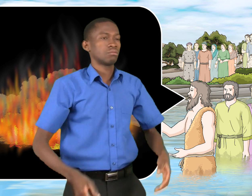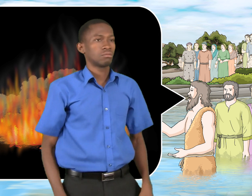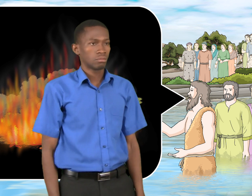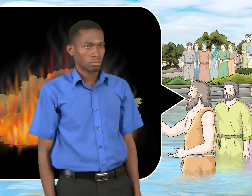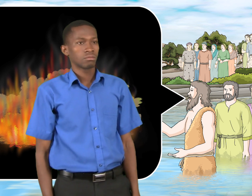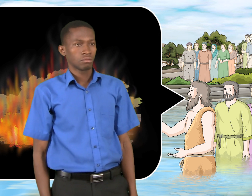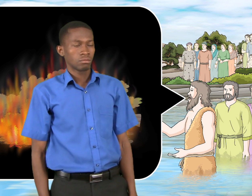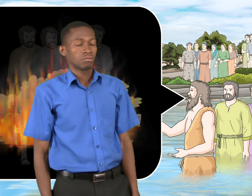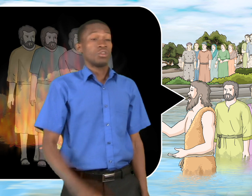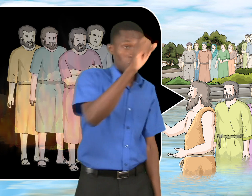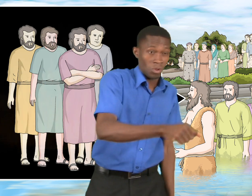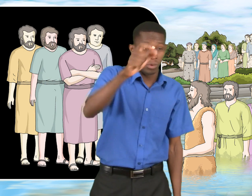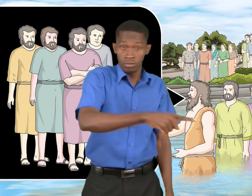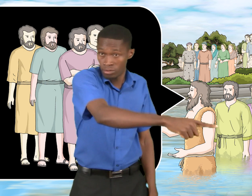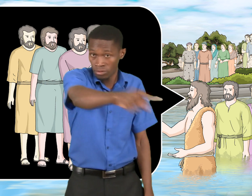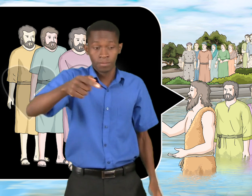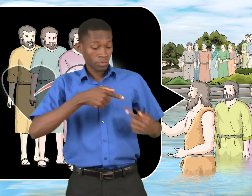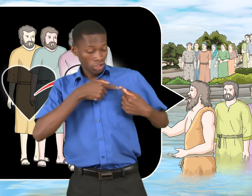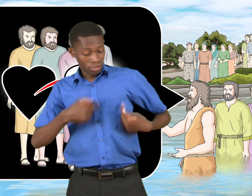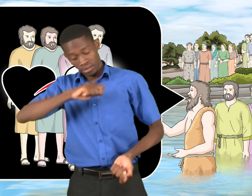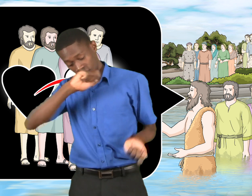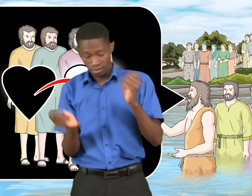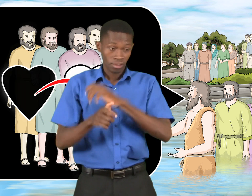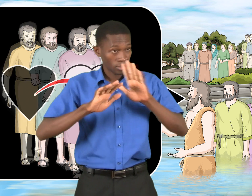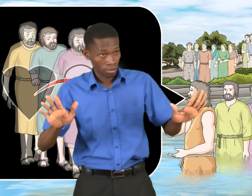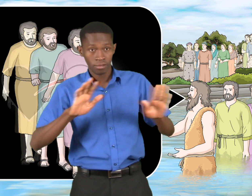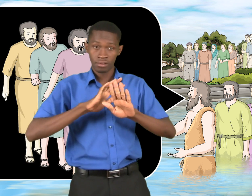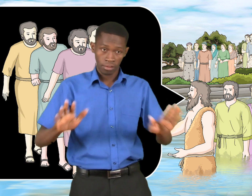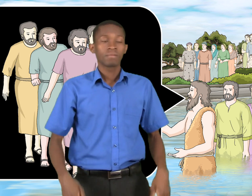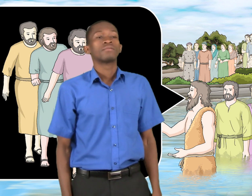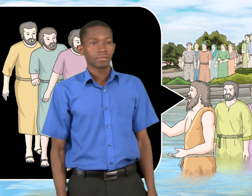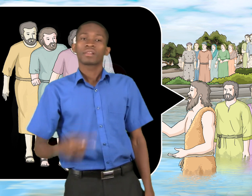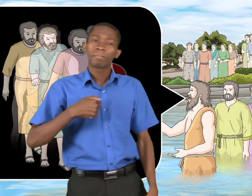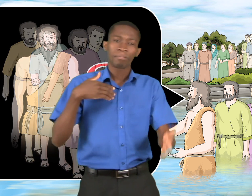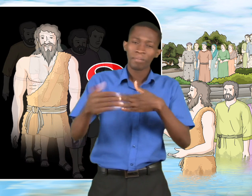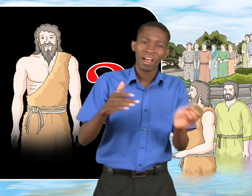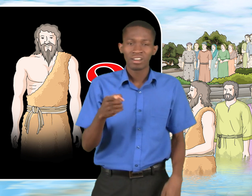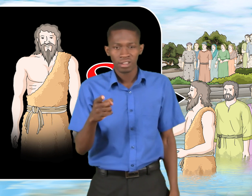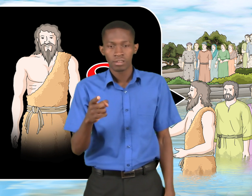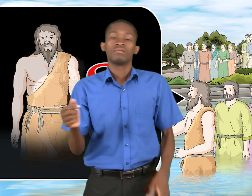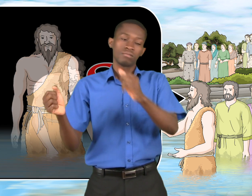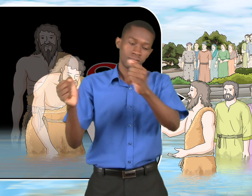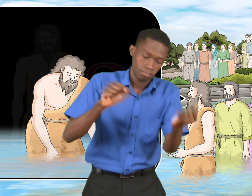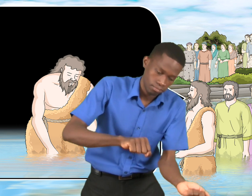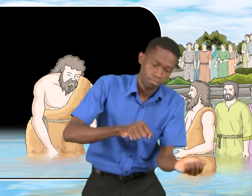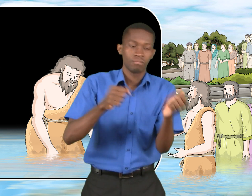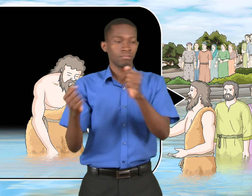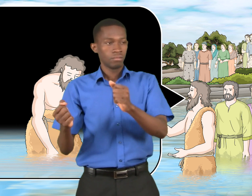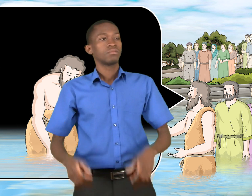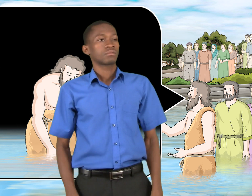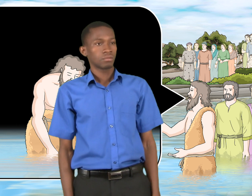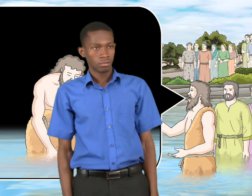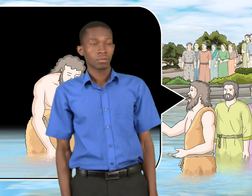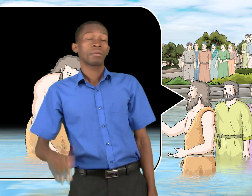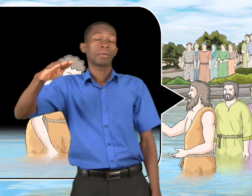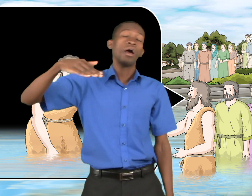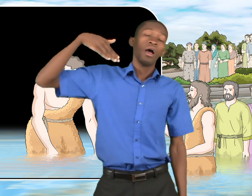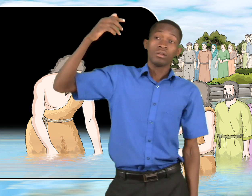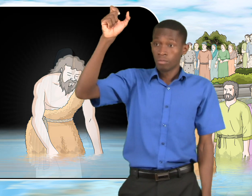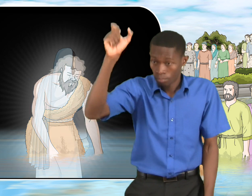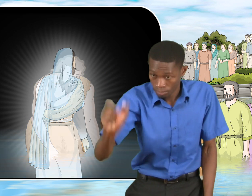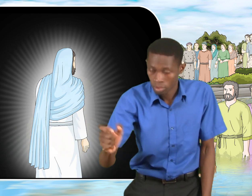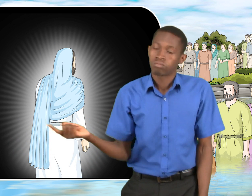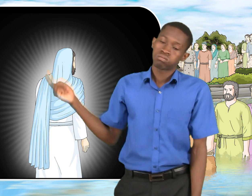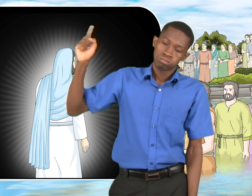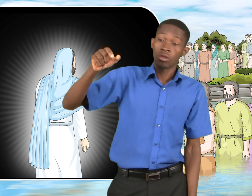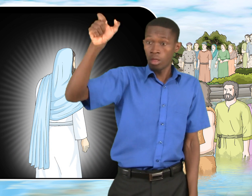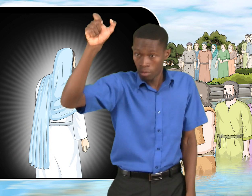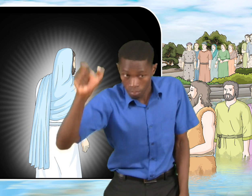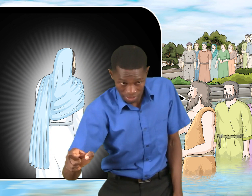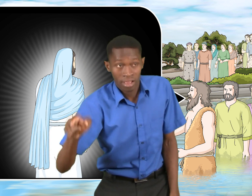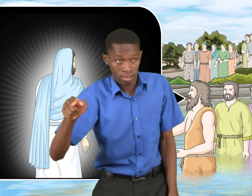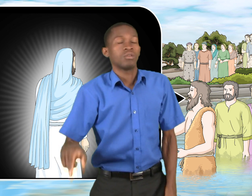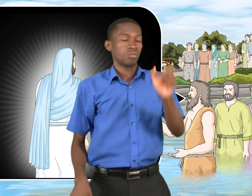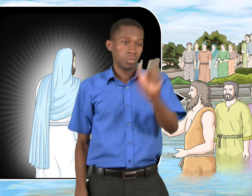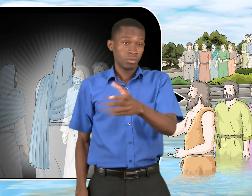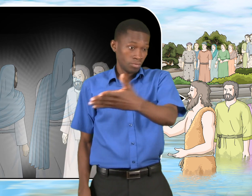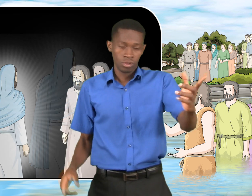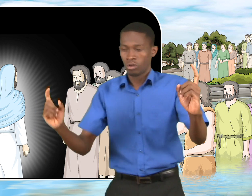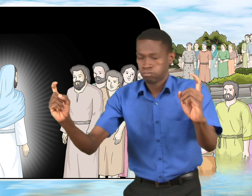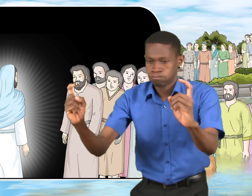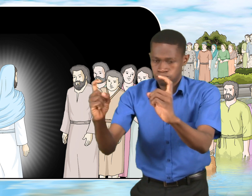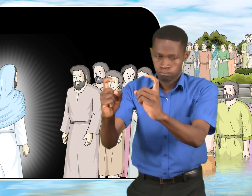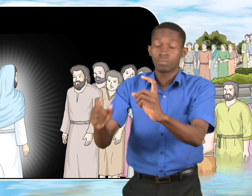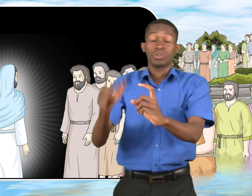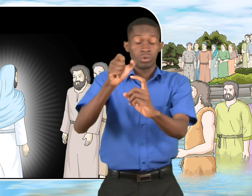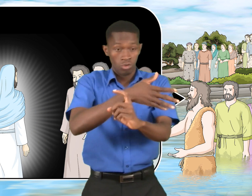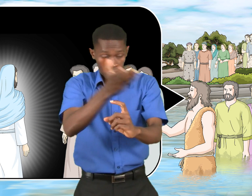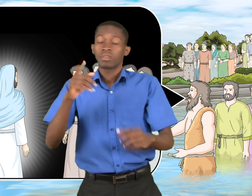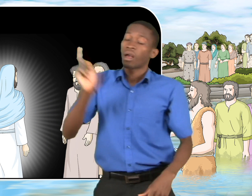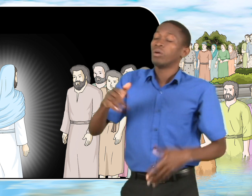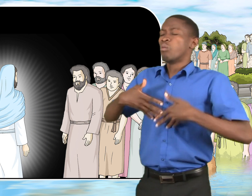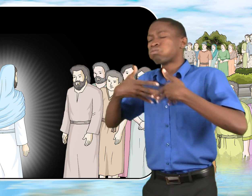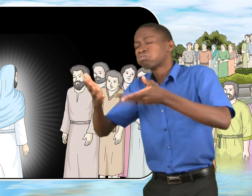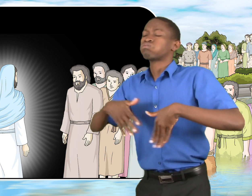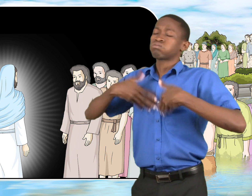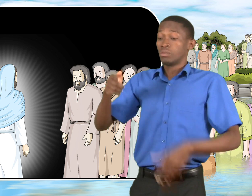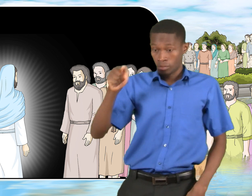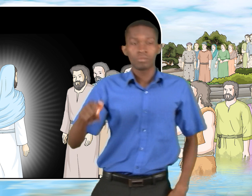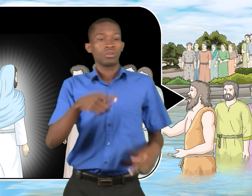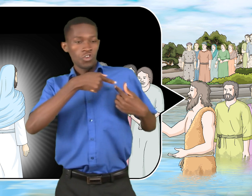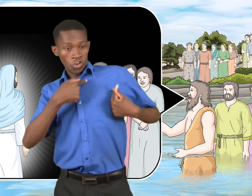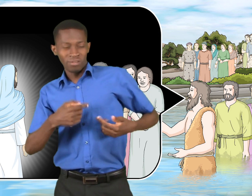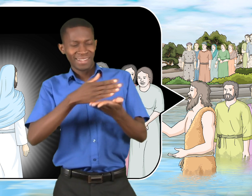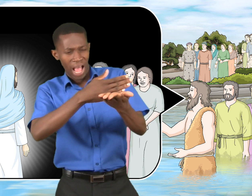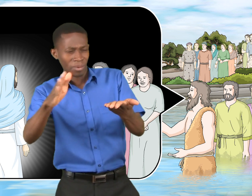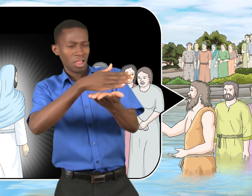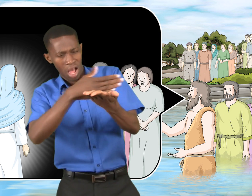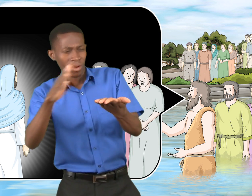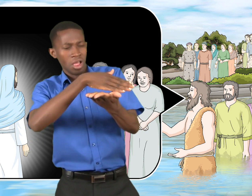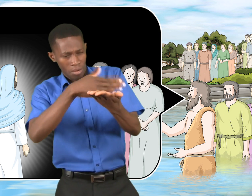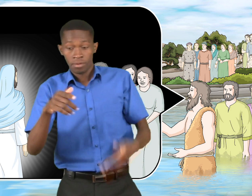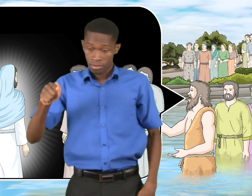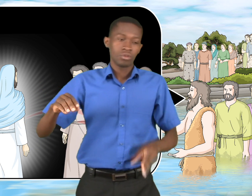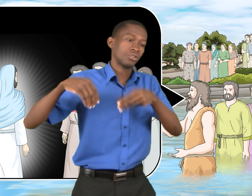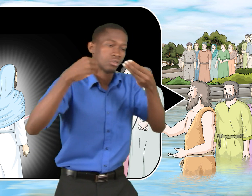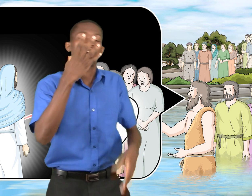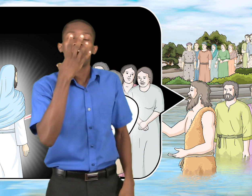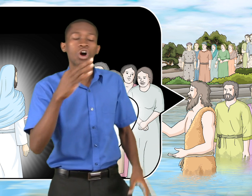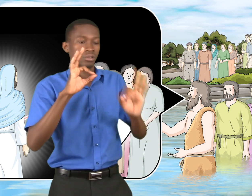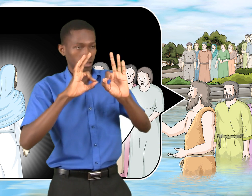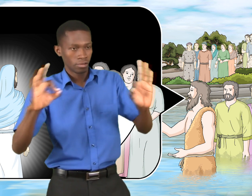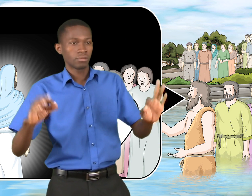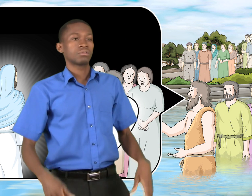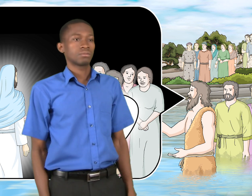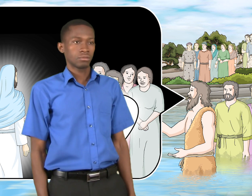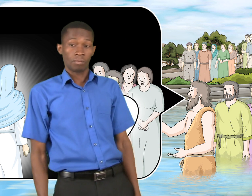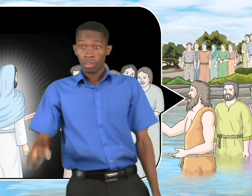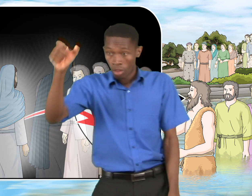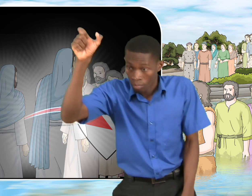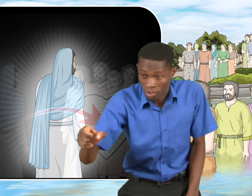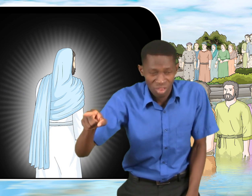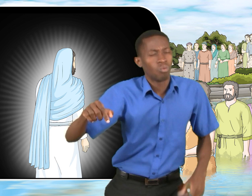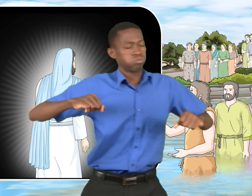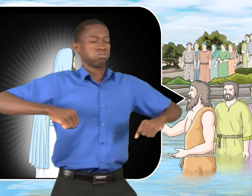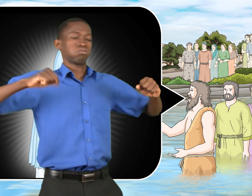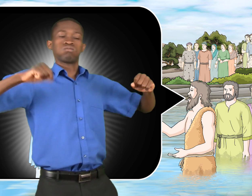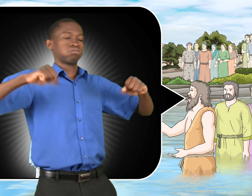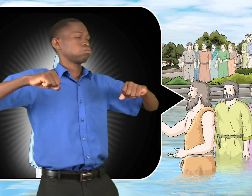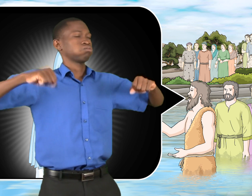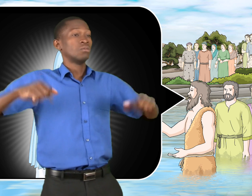I baptize you with water for repentance, but after me will come One more powerful than I, whose sandals I am not worthy to carry.